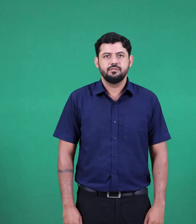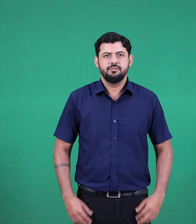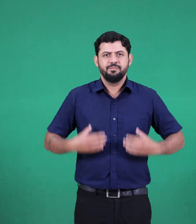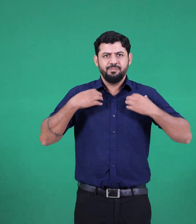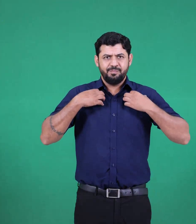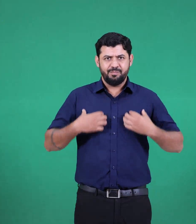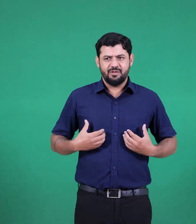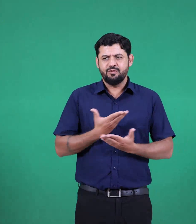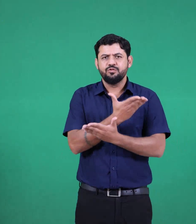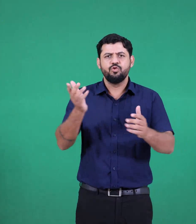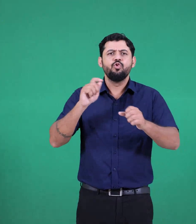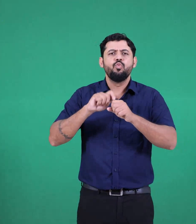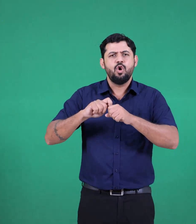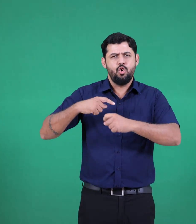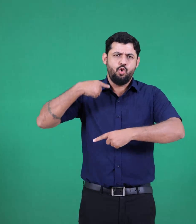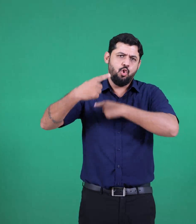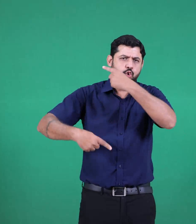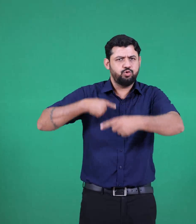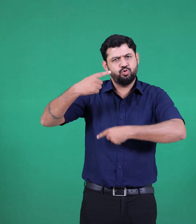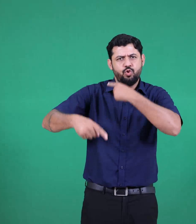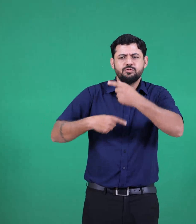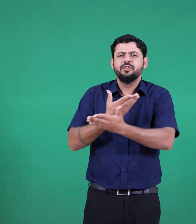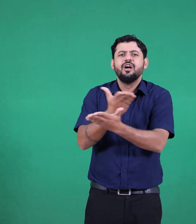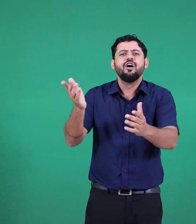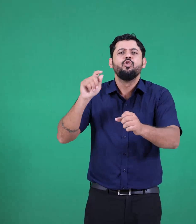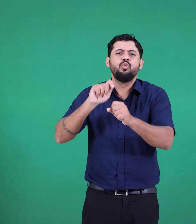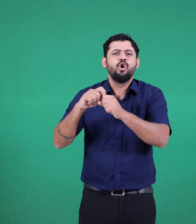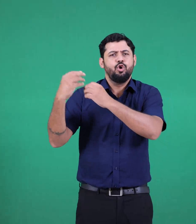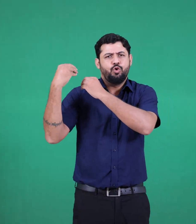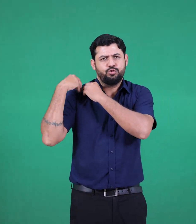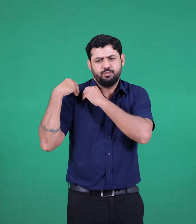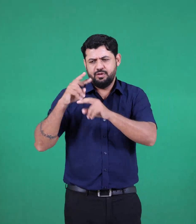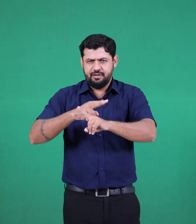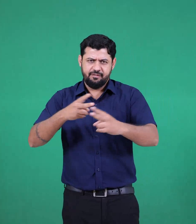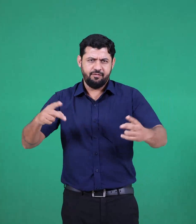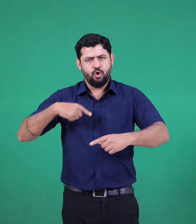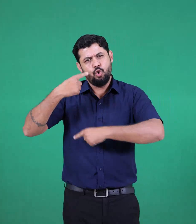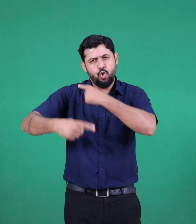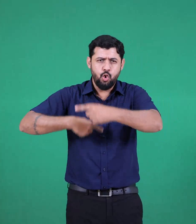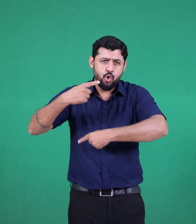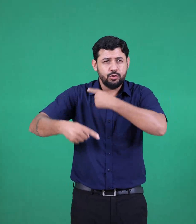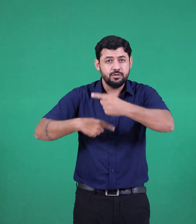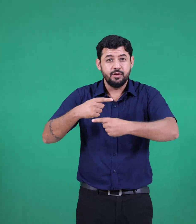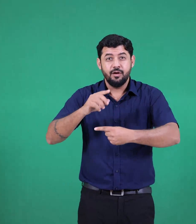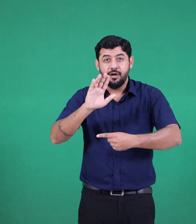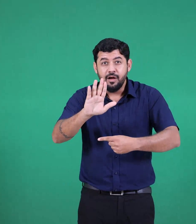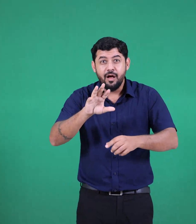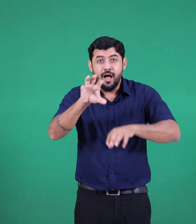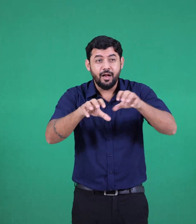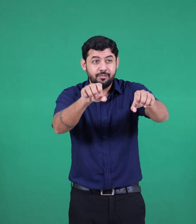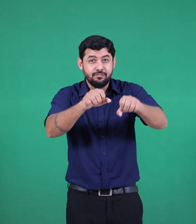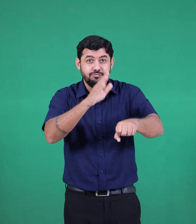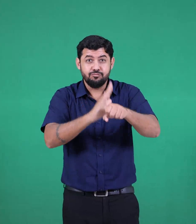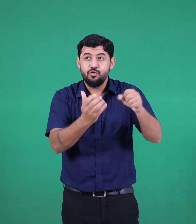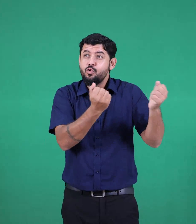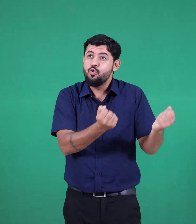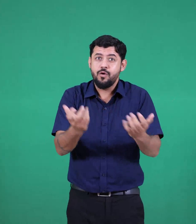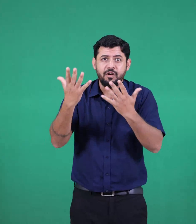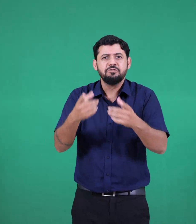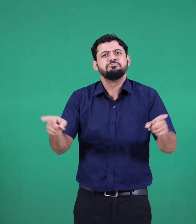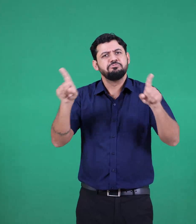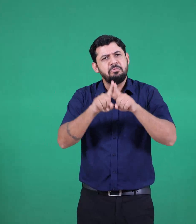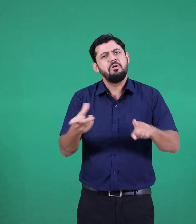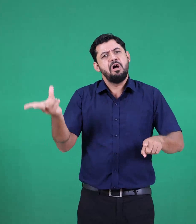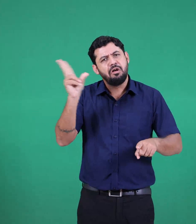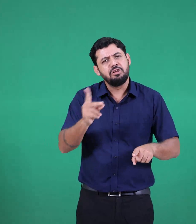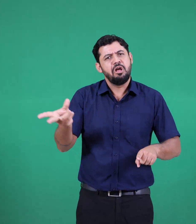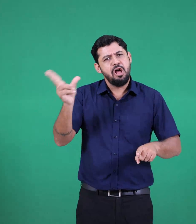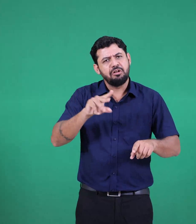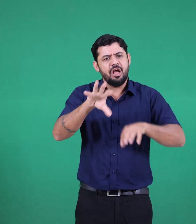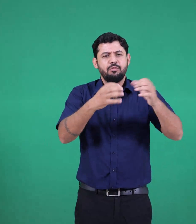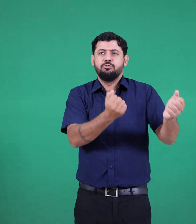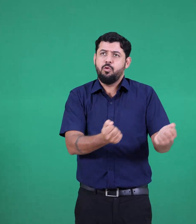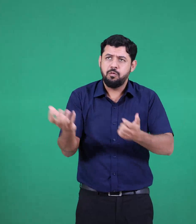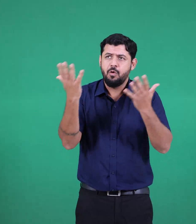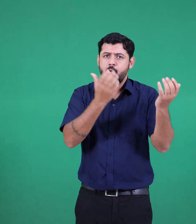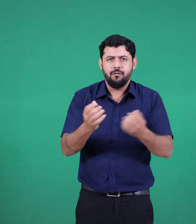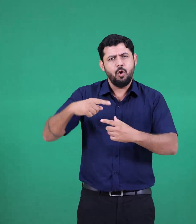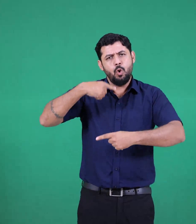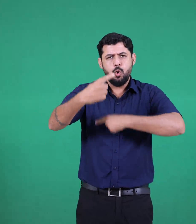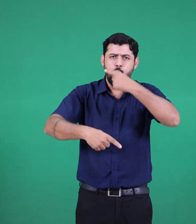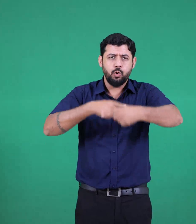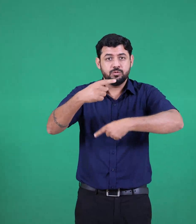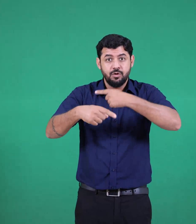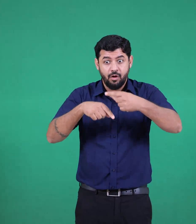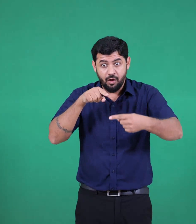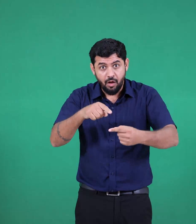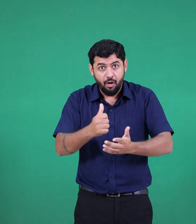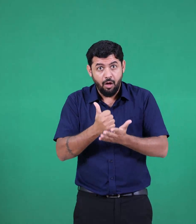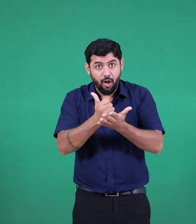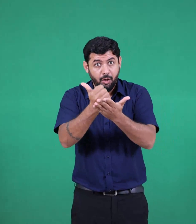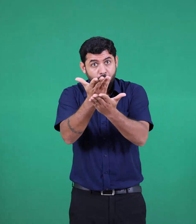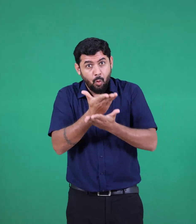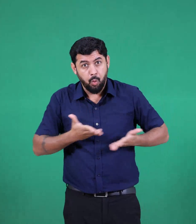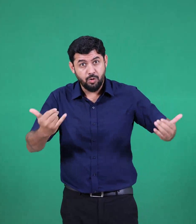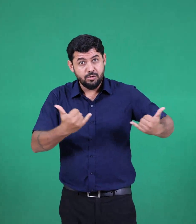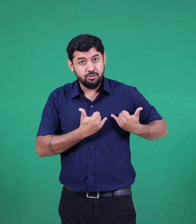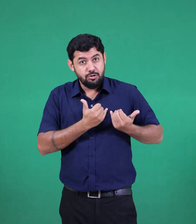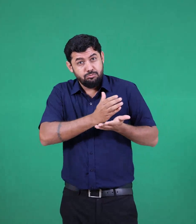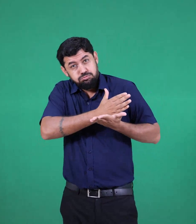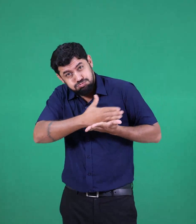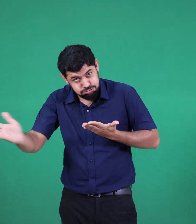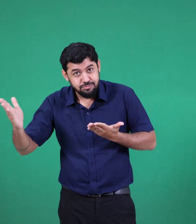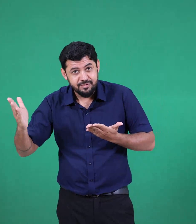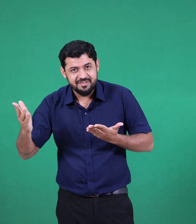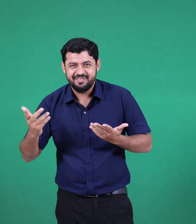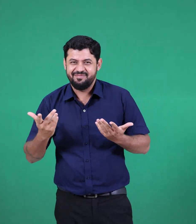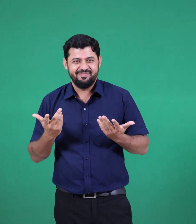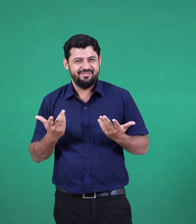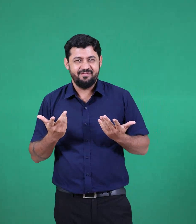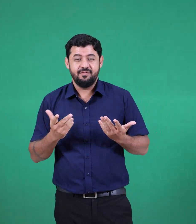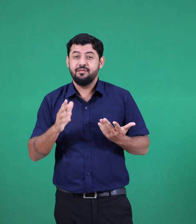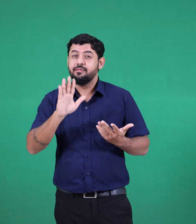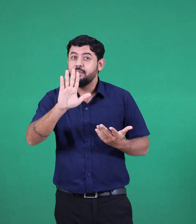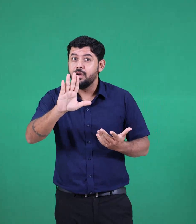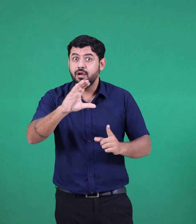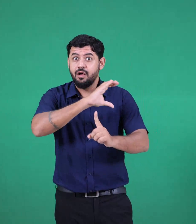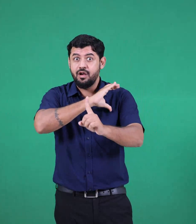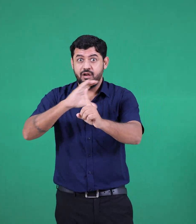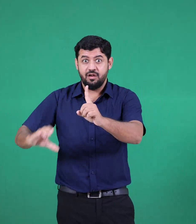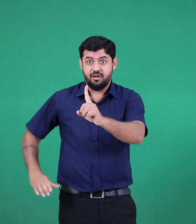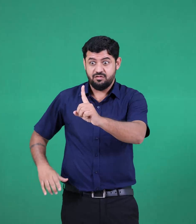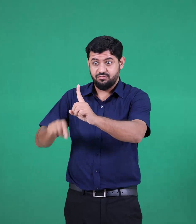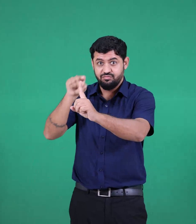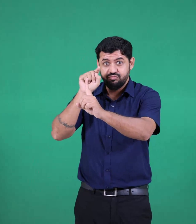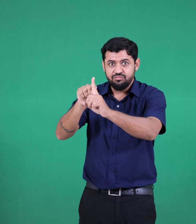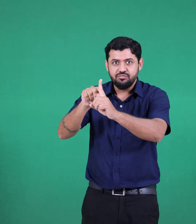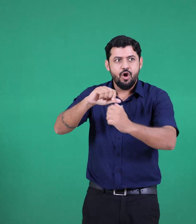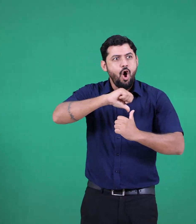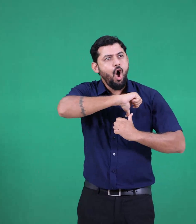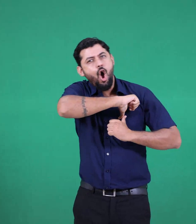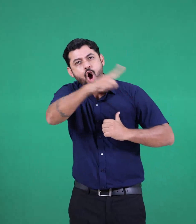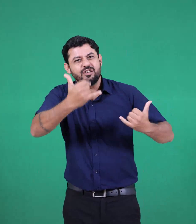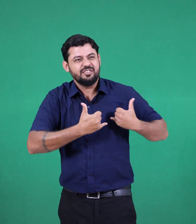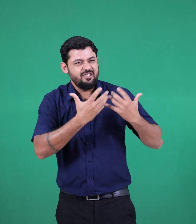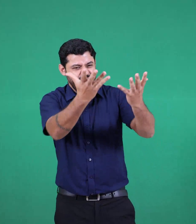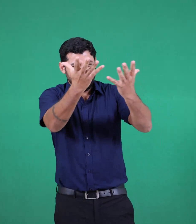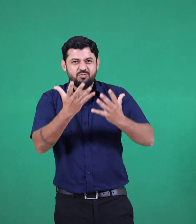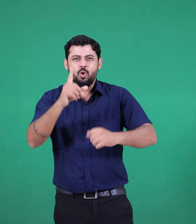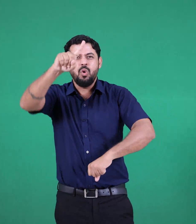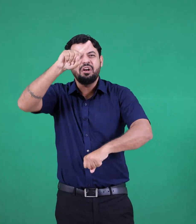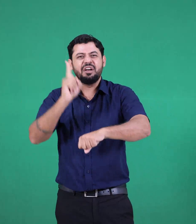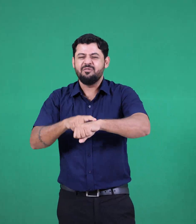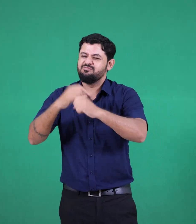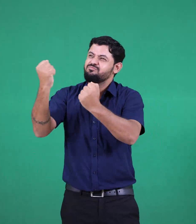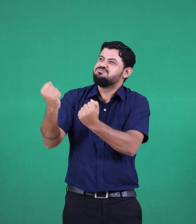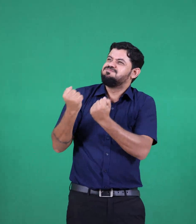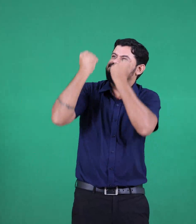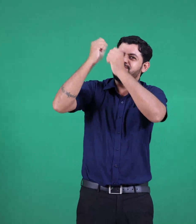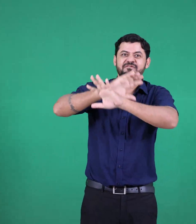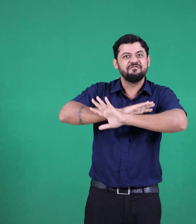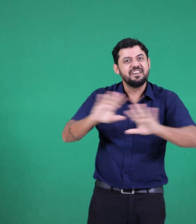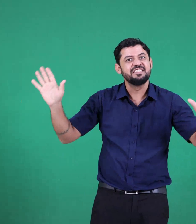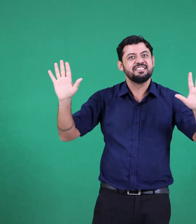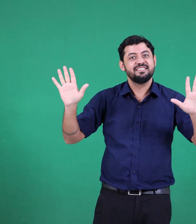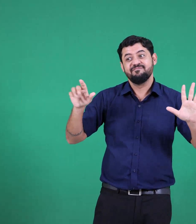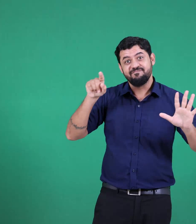Day after day every priest stands to minister and to offer again and again the same sacrifices, which can never take away sins.